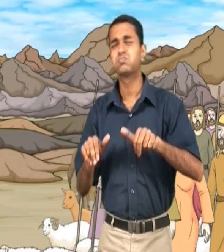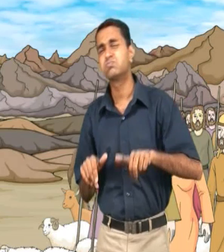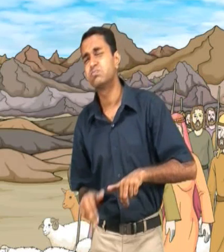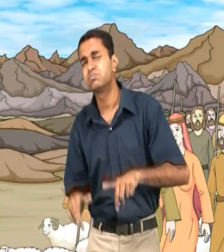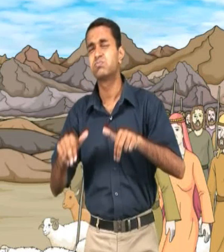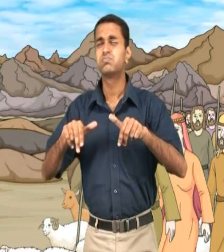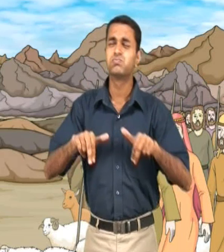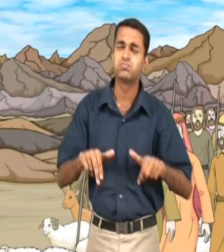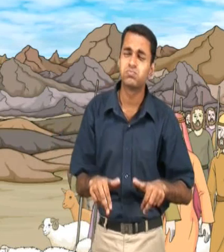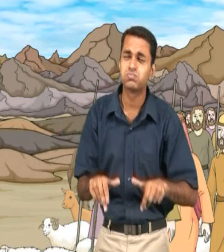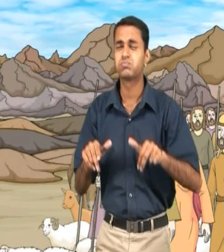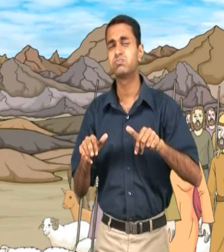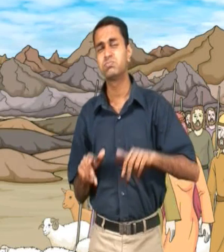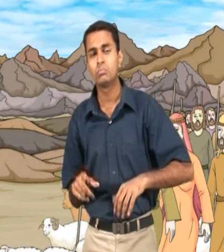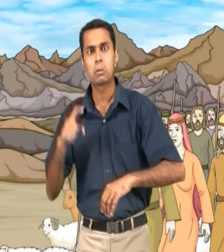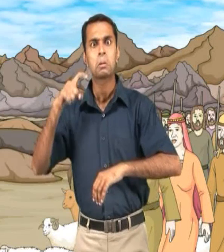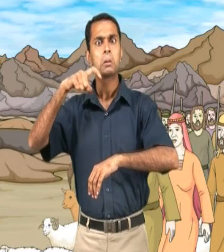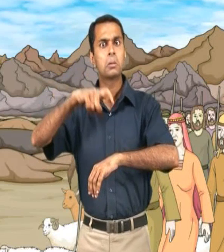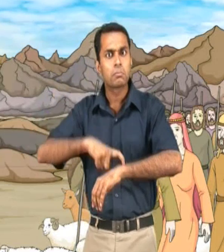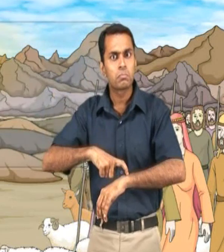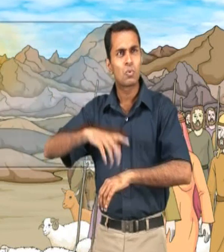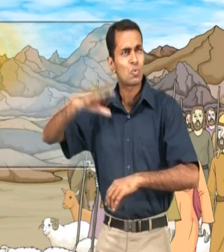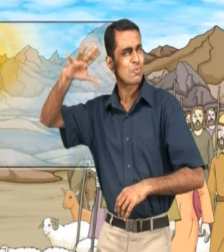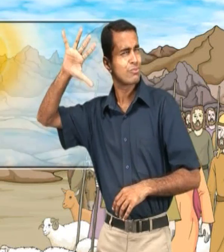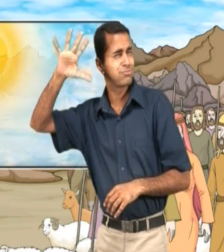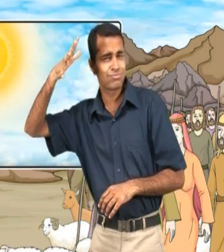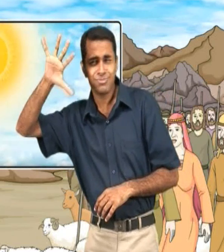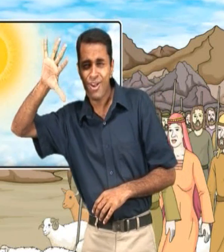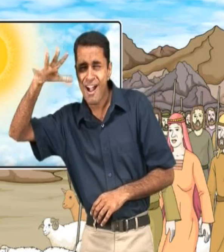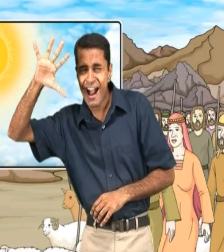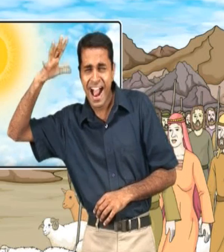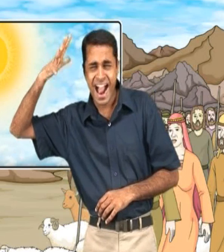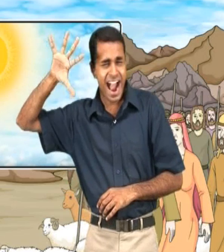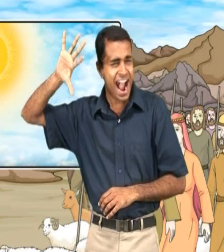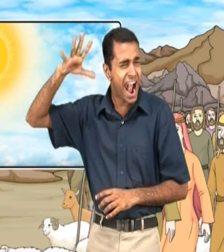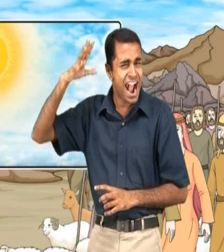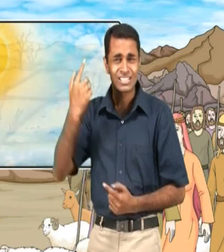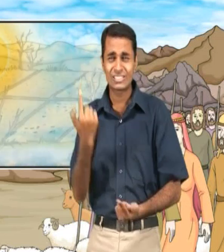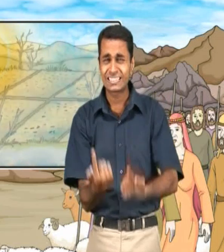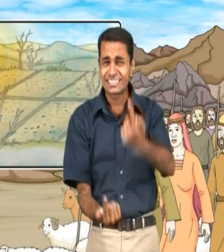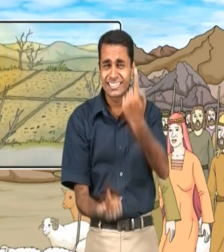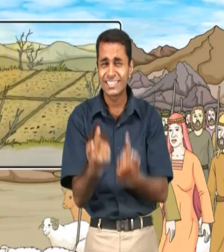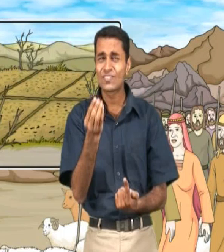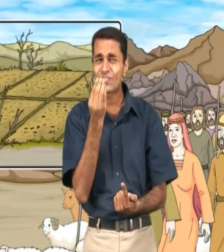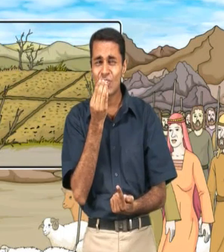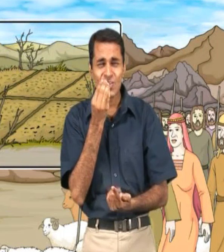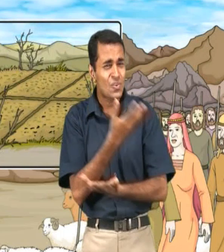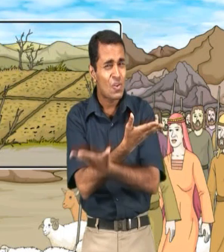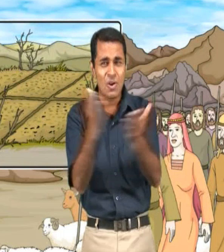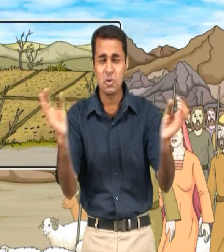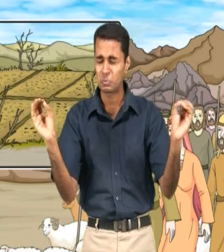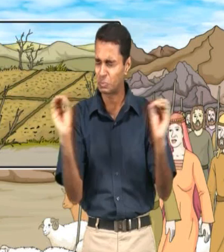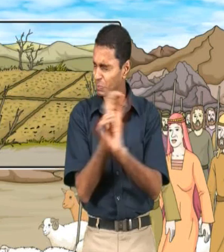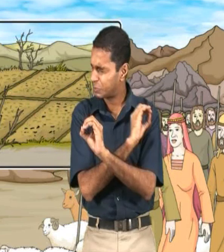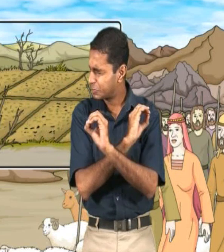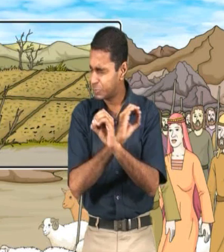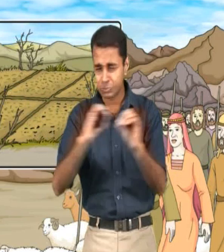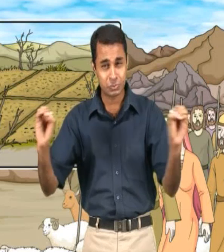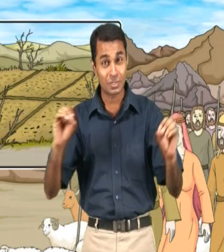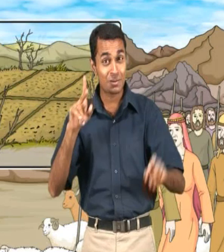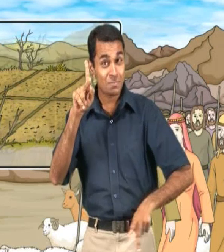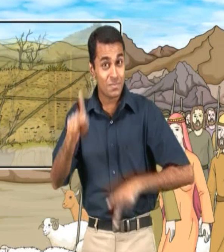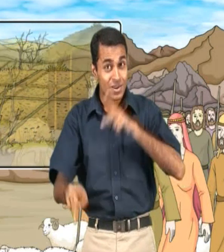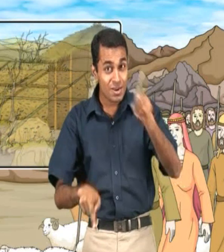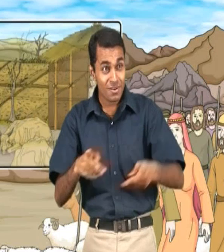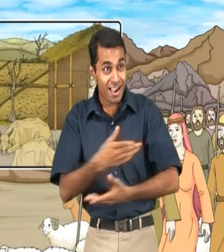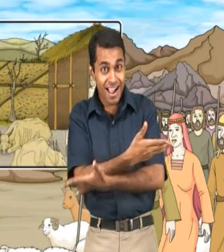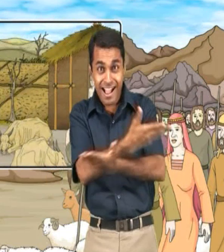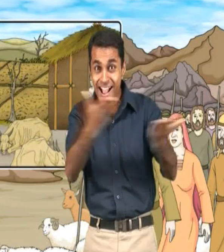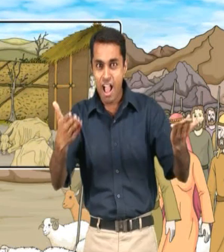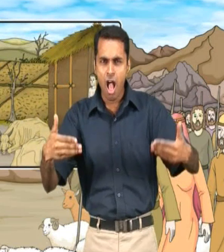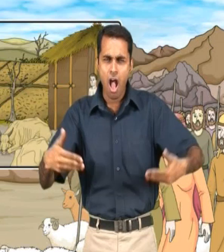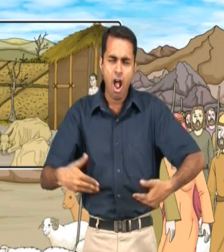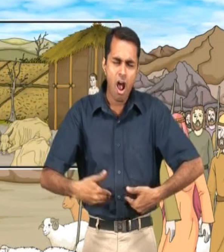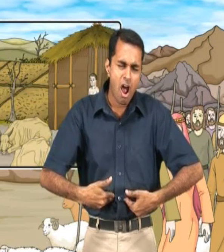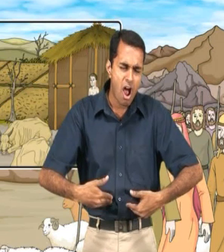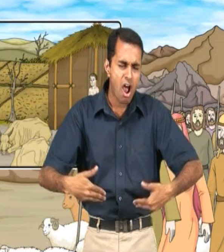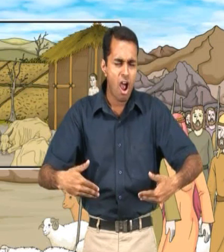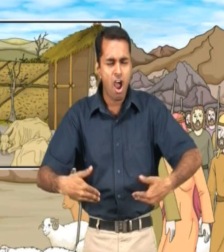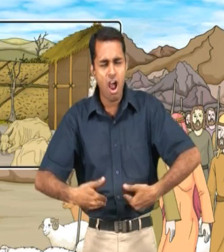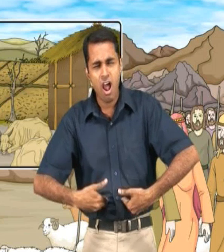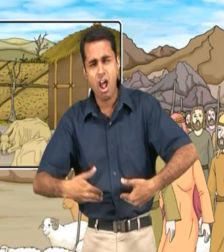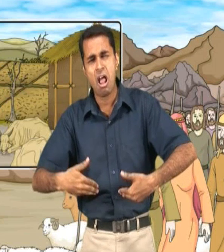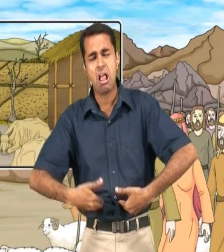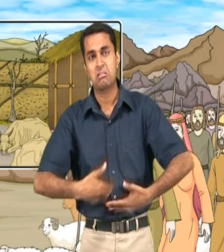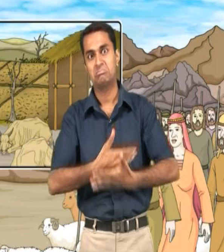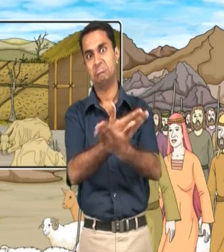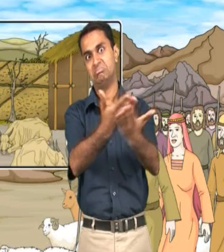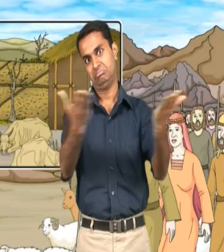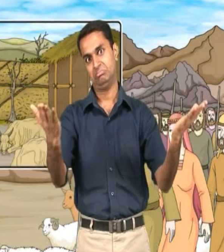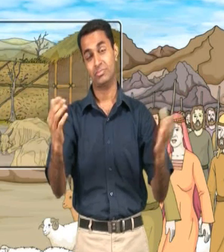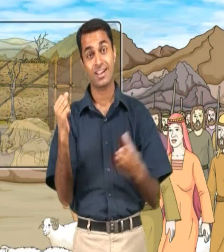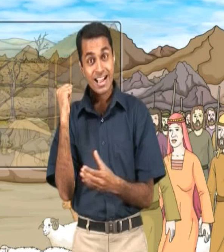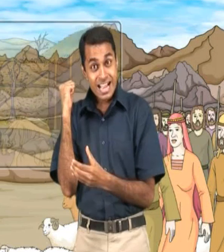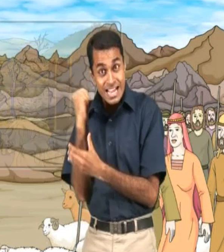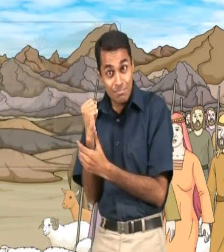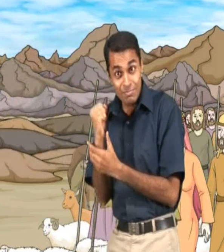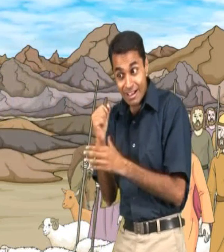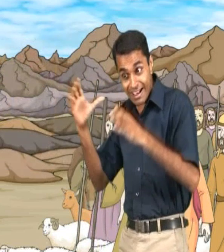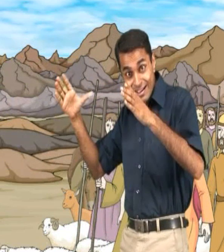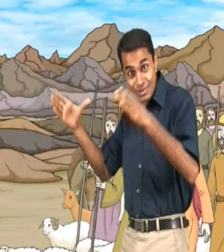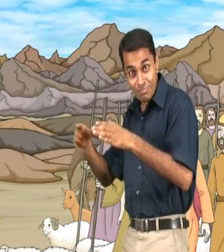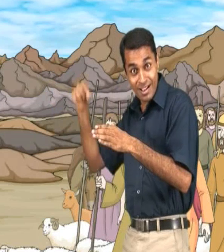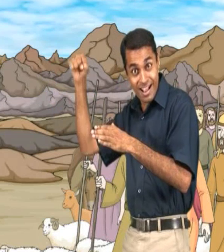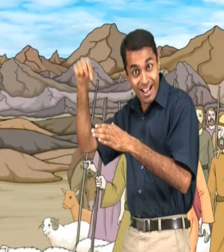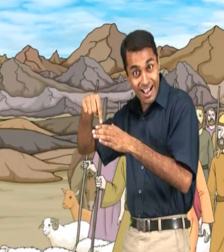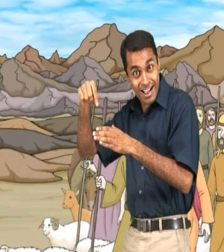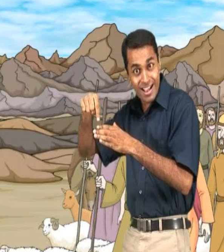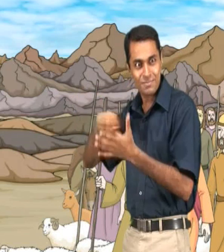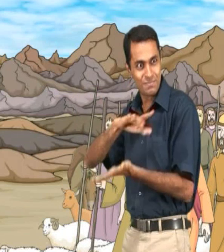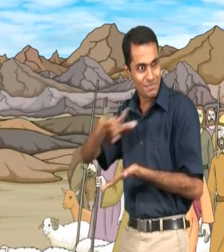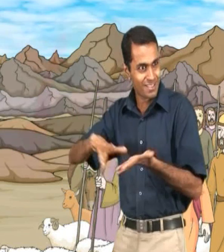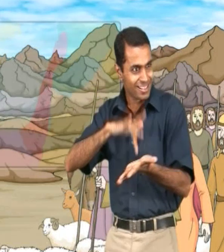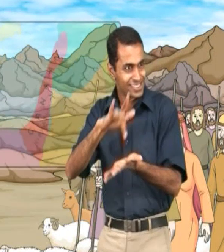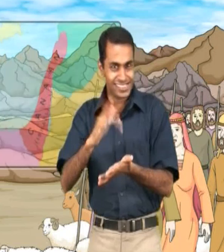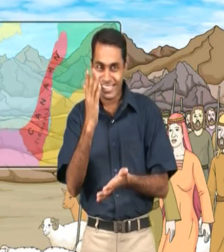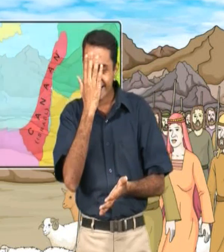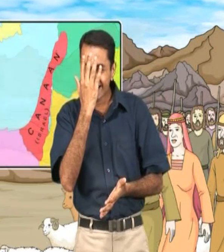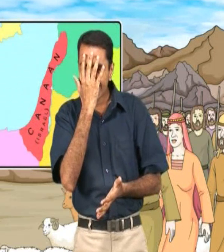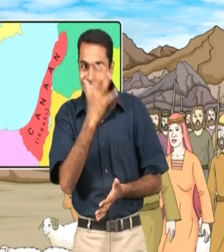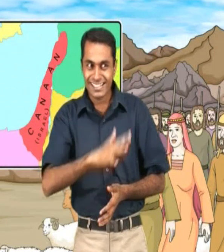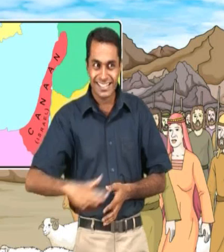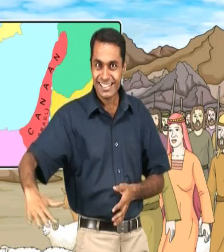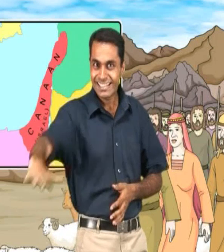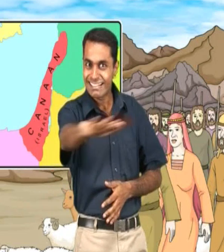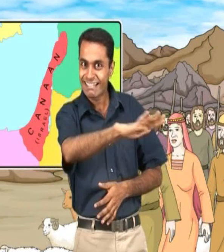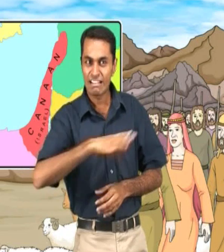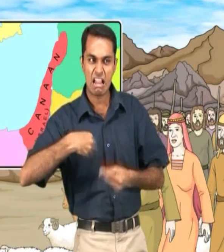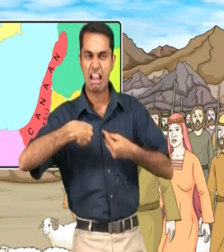Now there was a famine in the land.